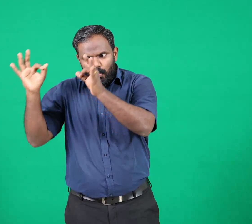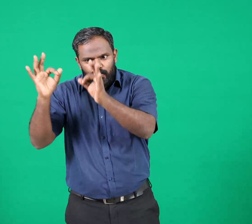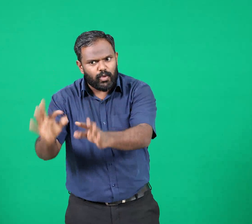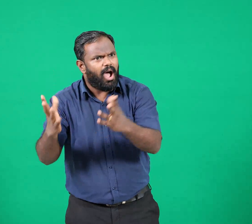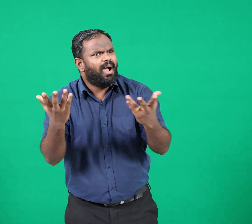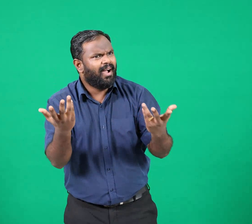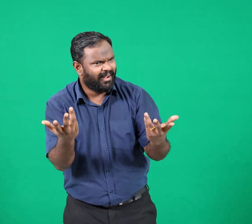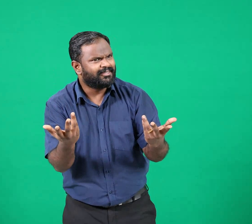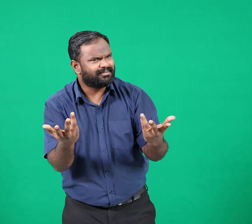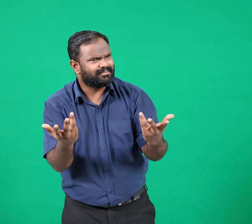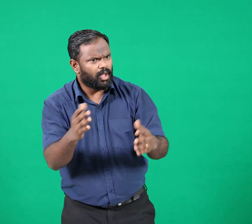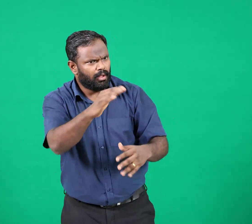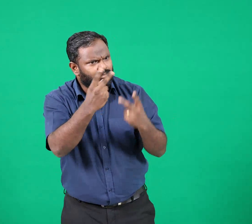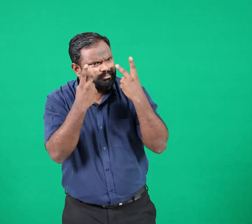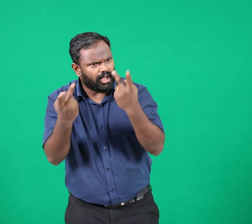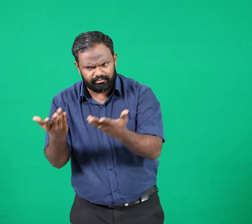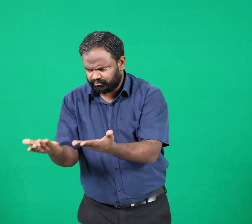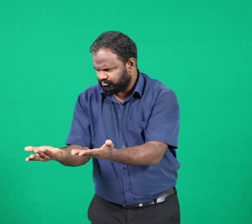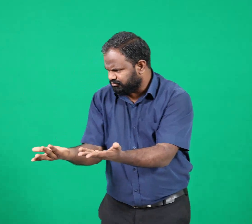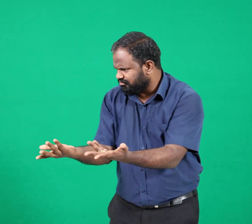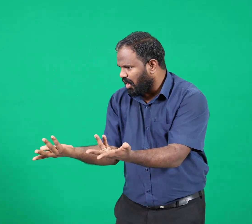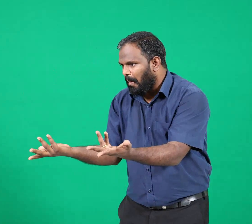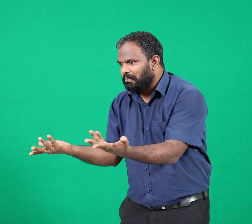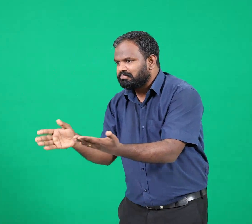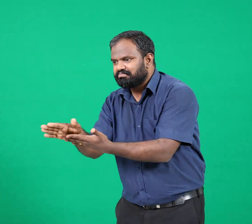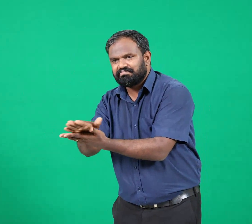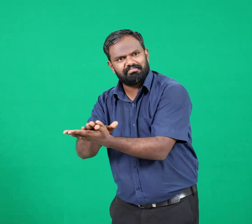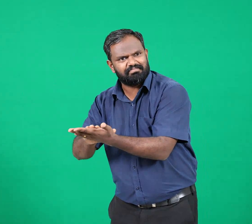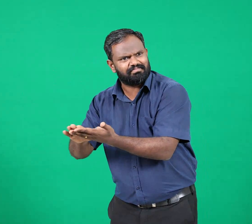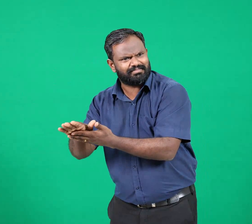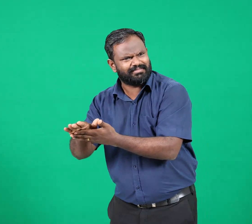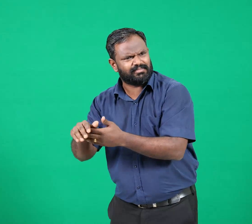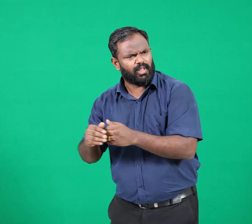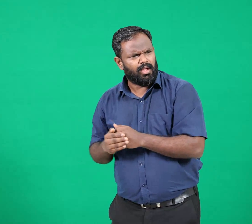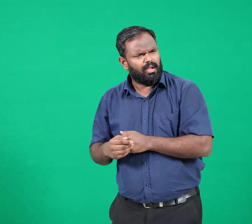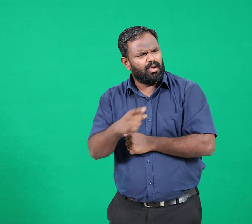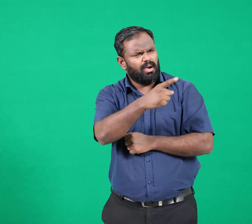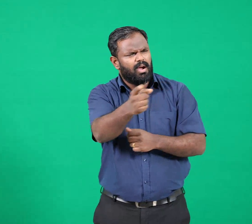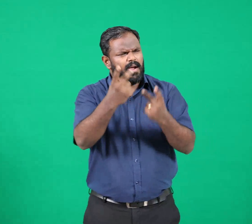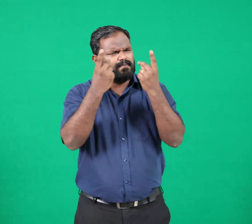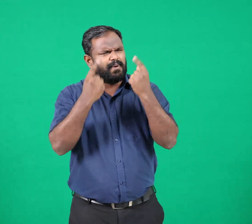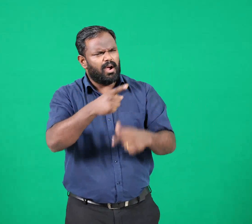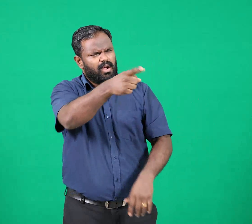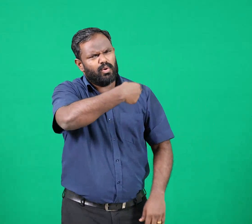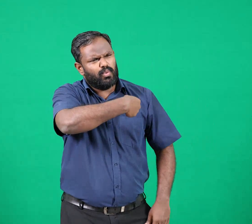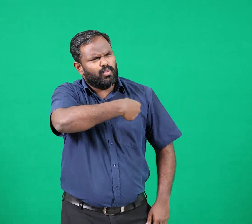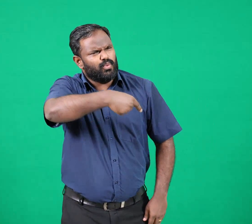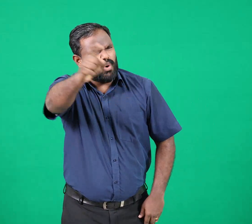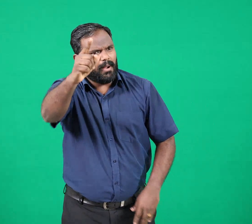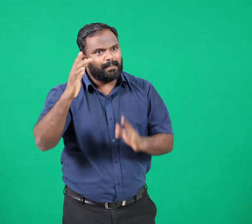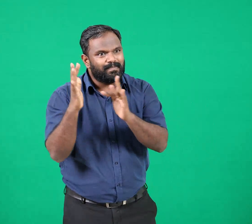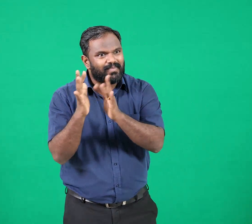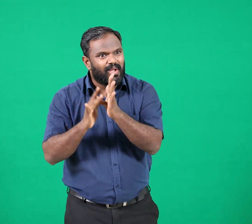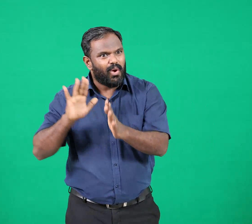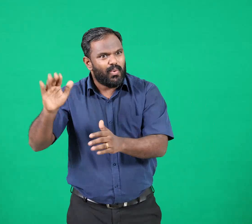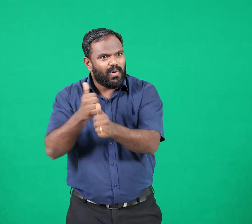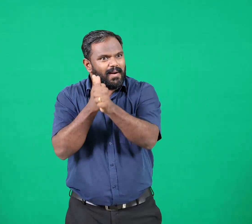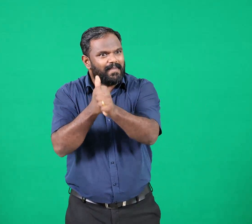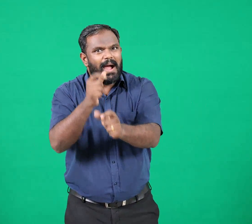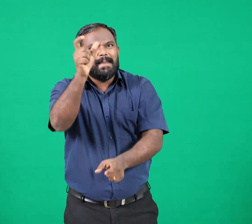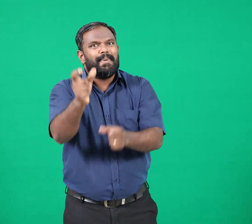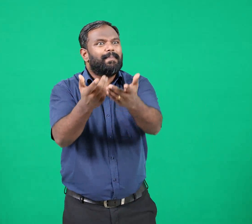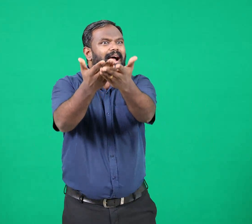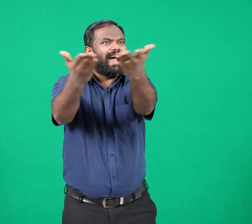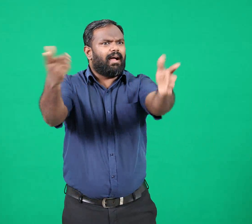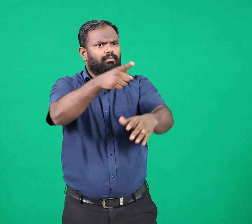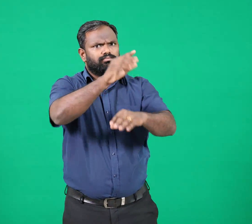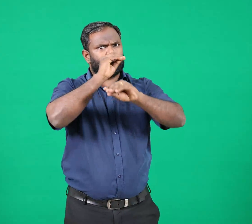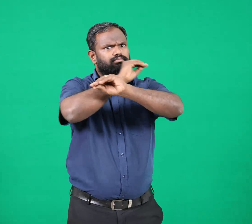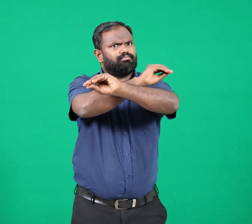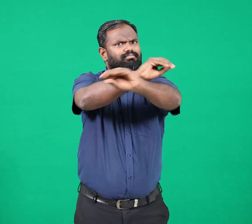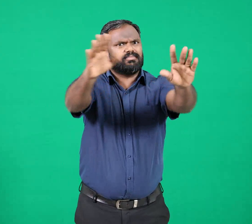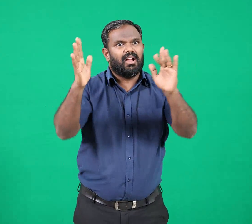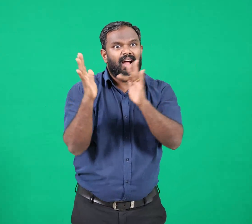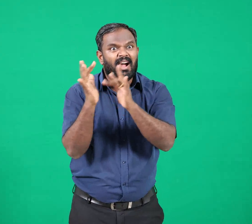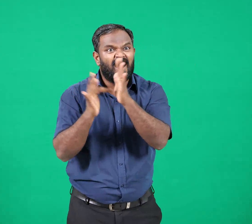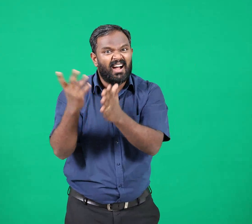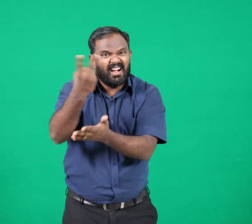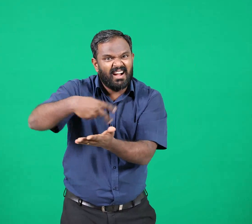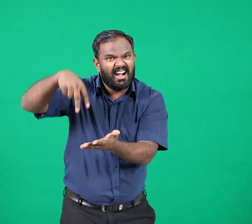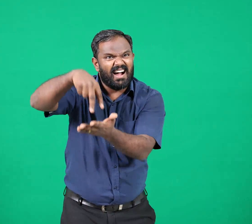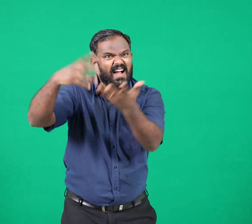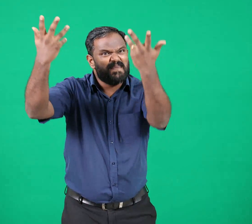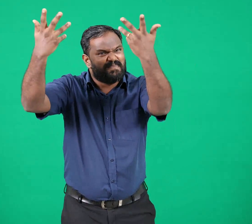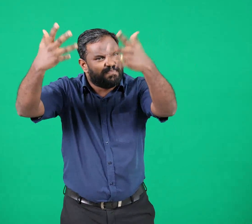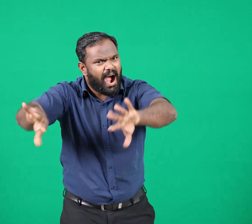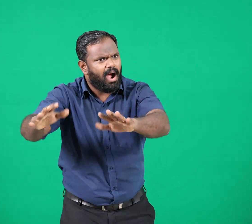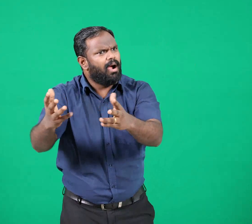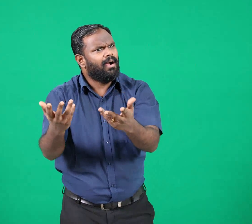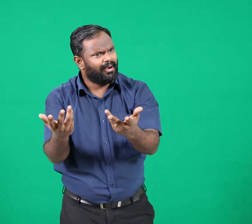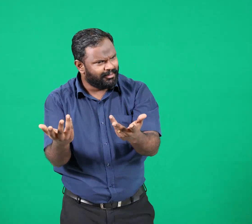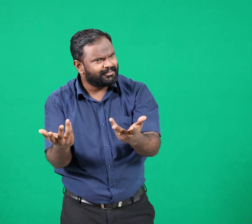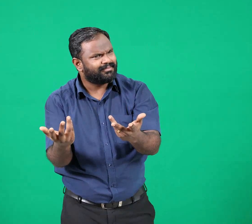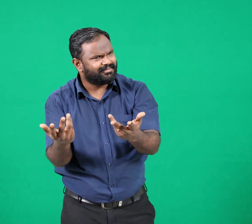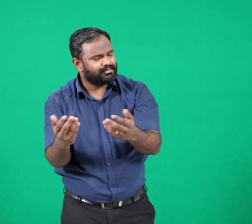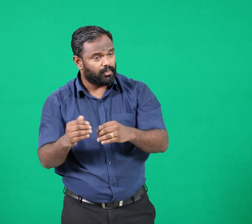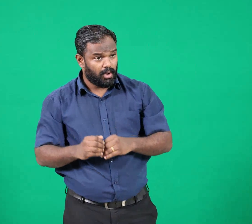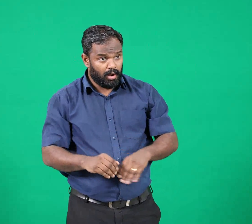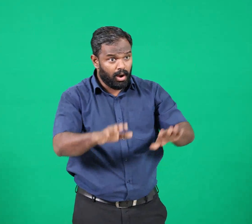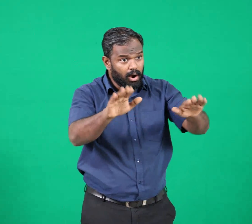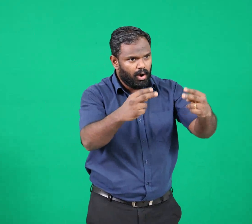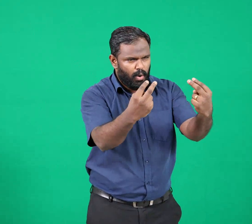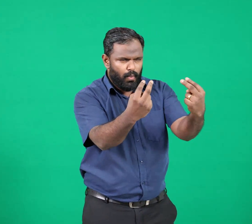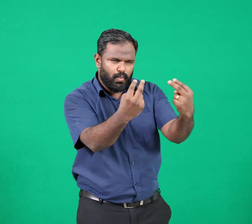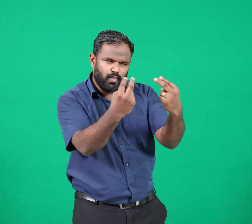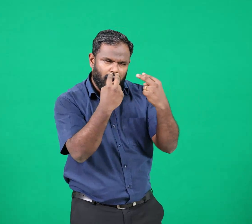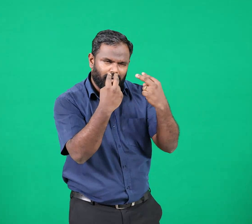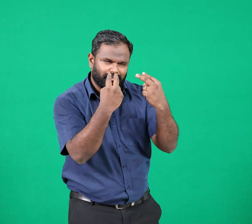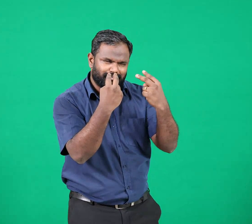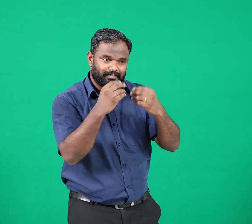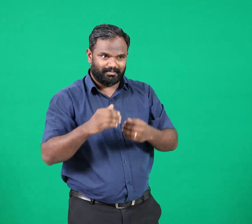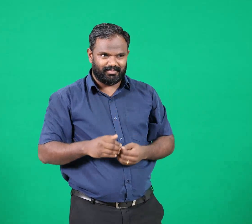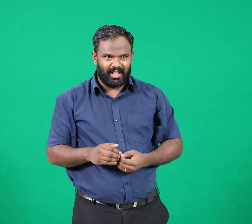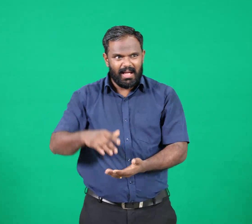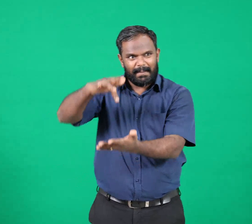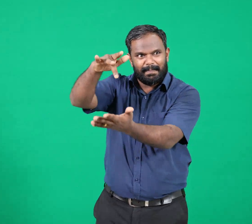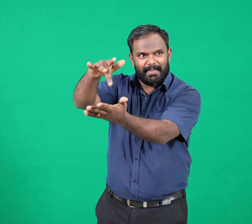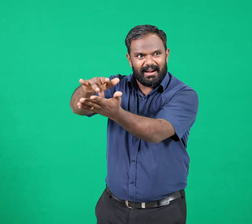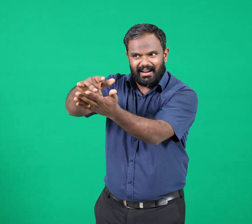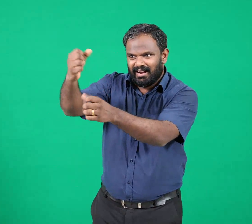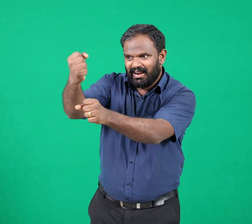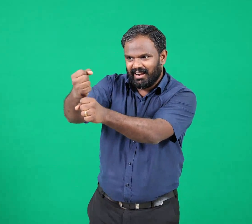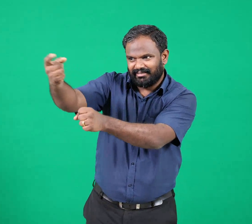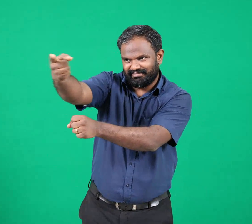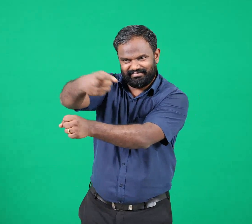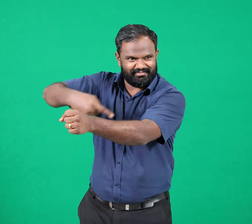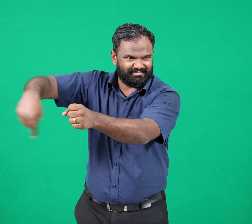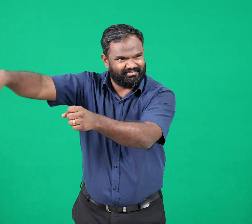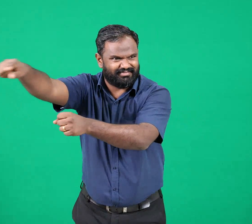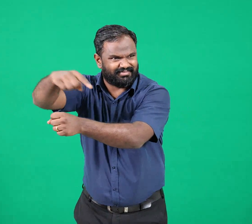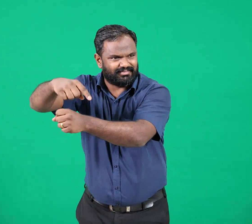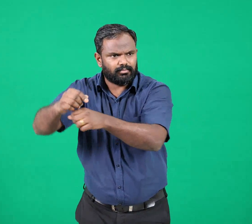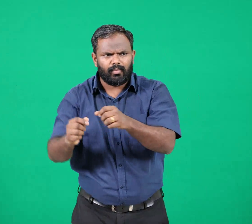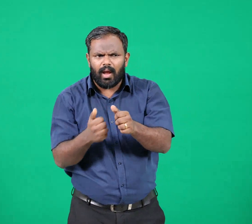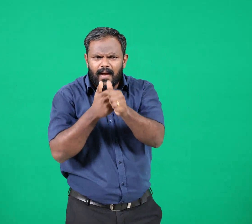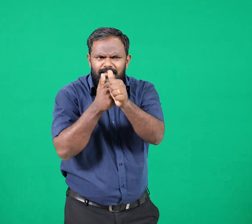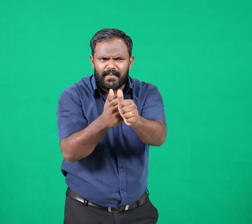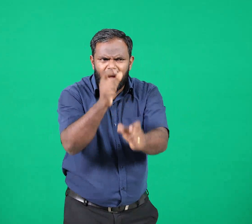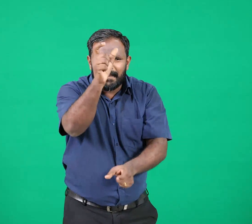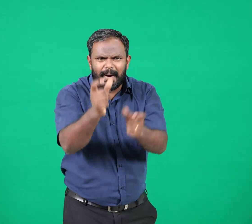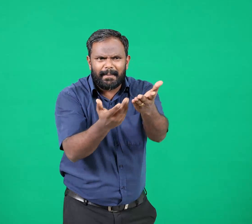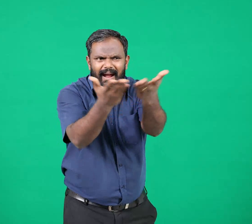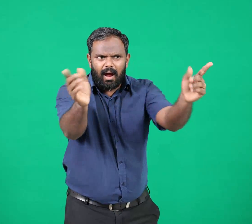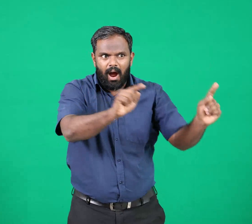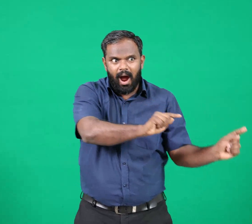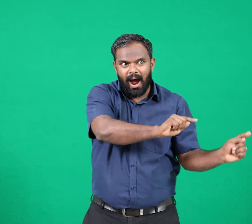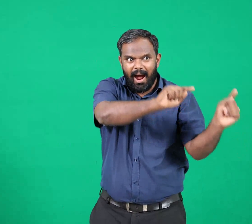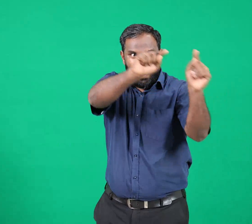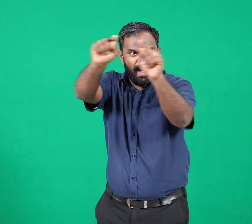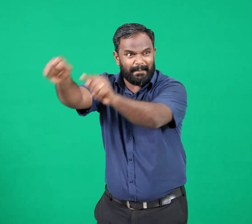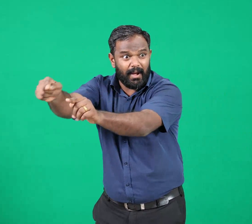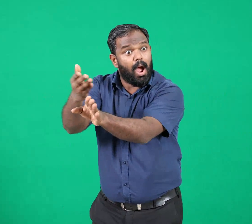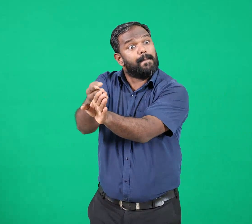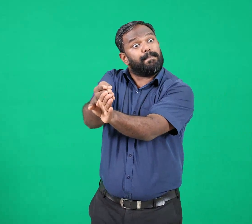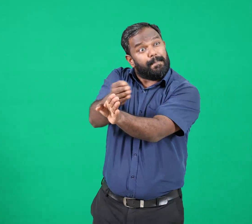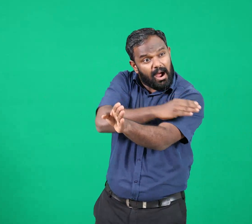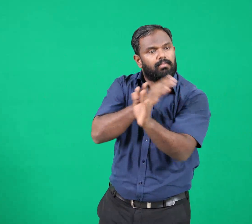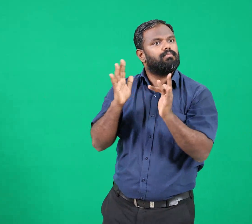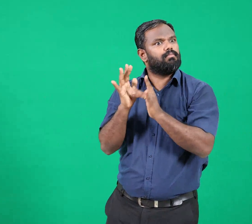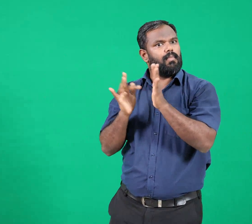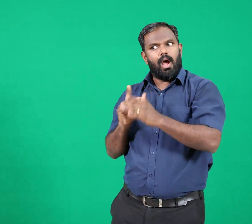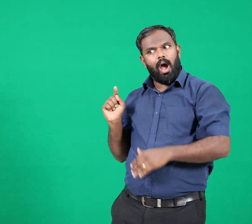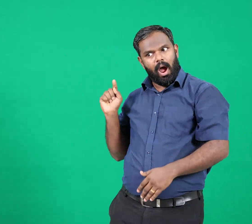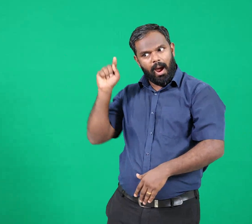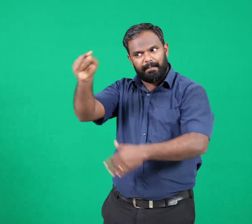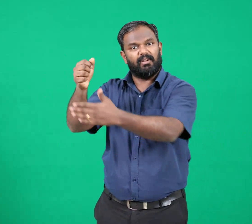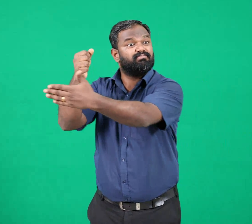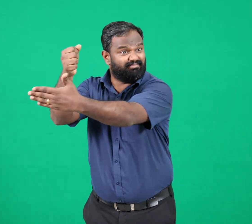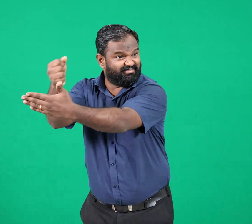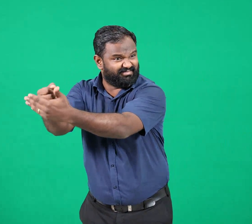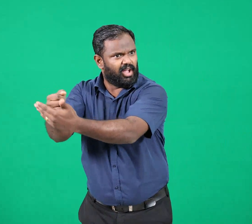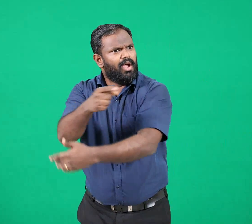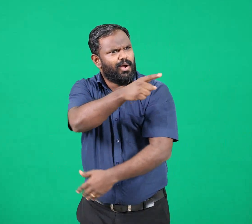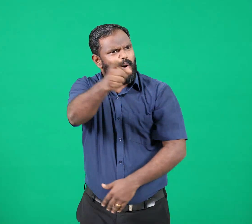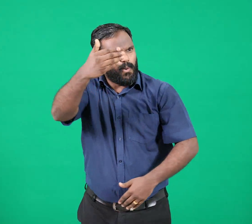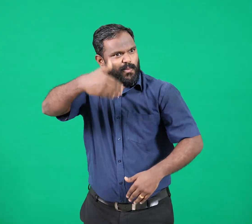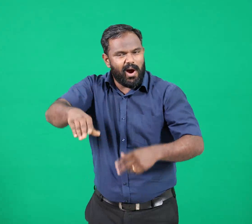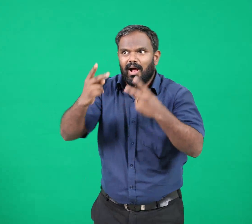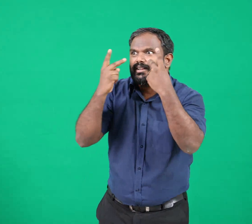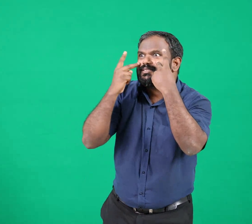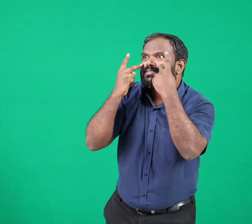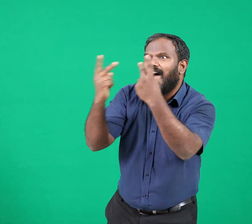Then go quickly and tell His disciples, ' He has risen from the dead and is going ahead of you into Galilee.